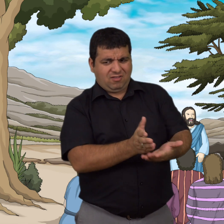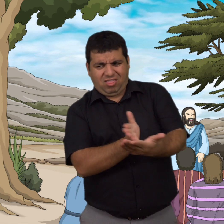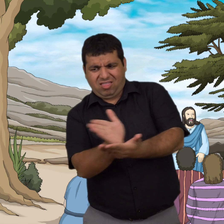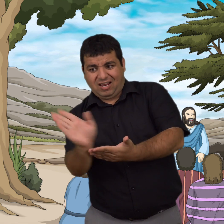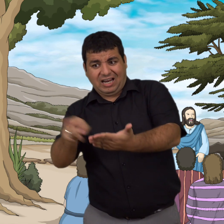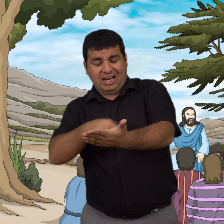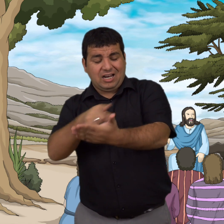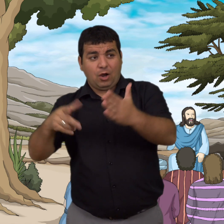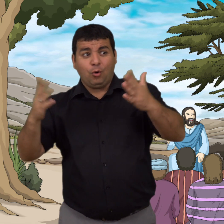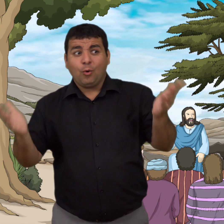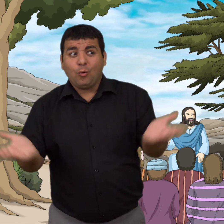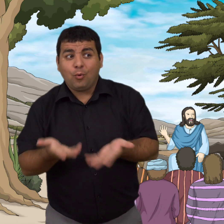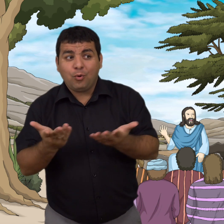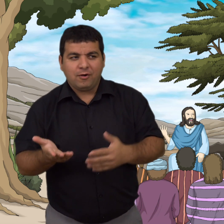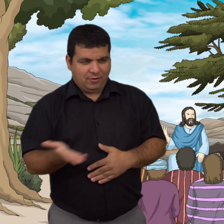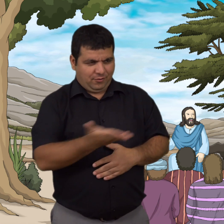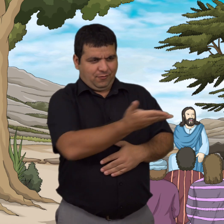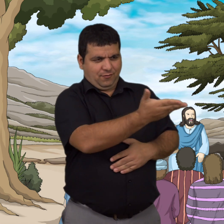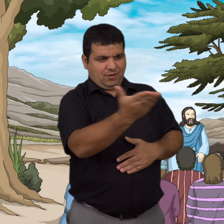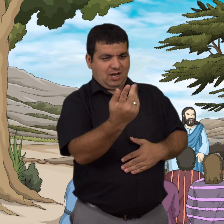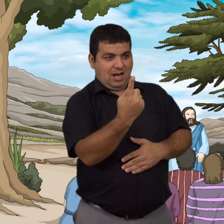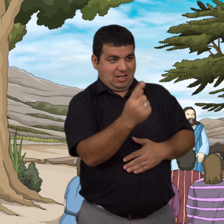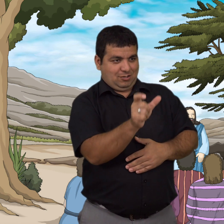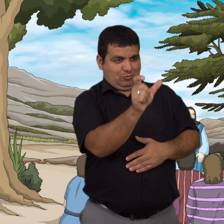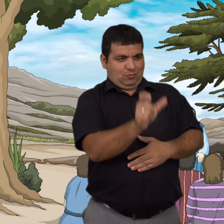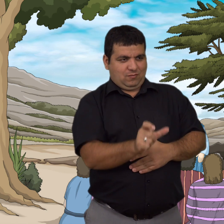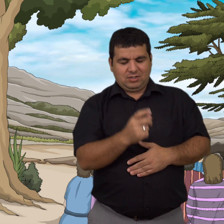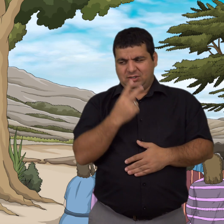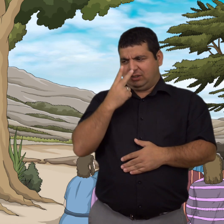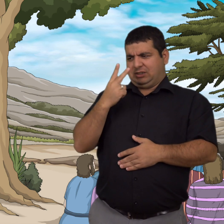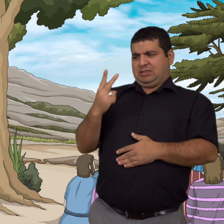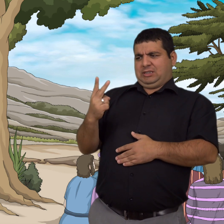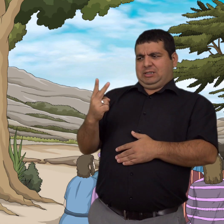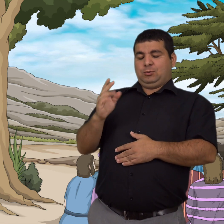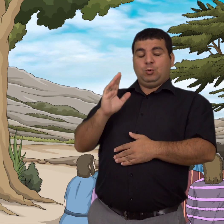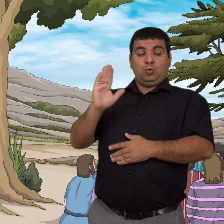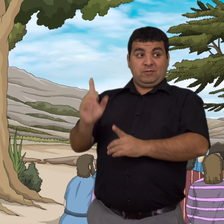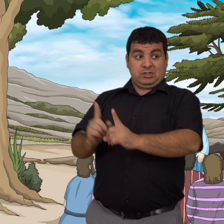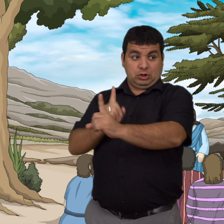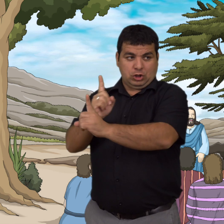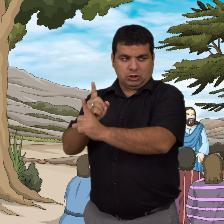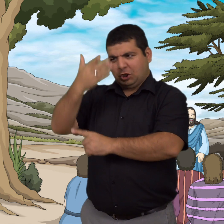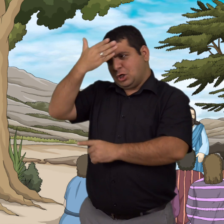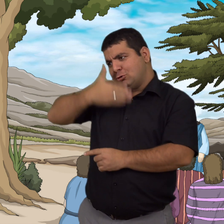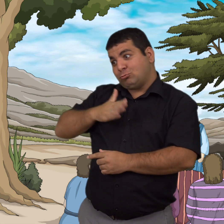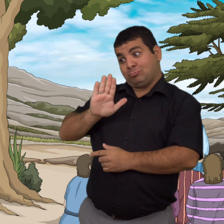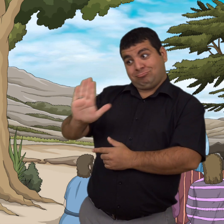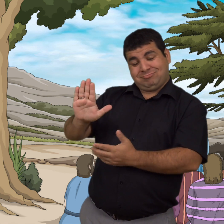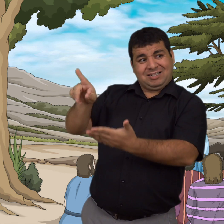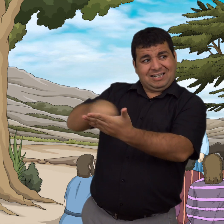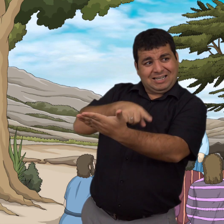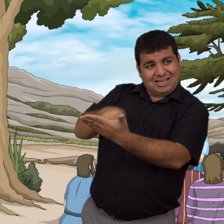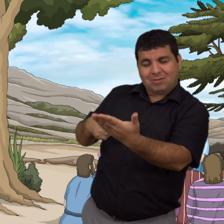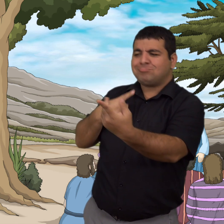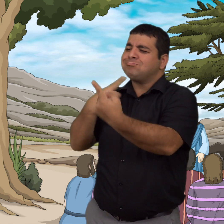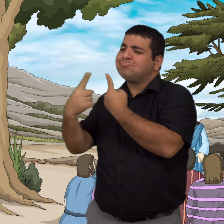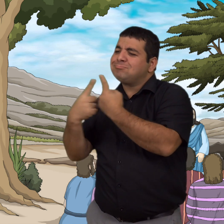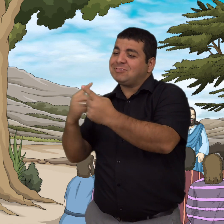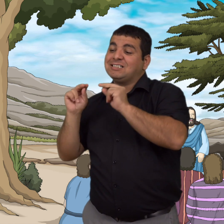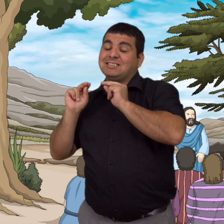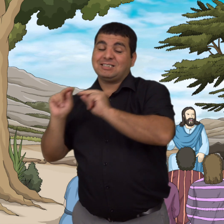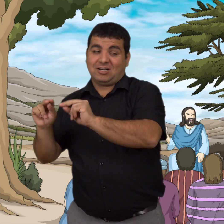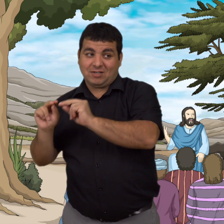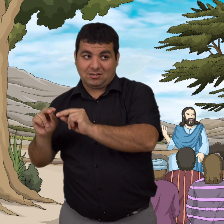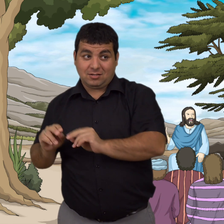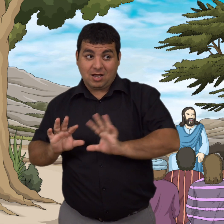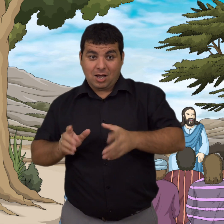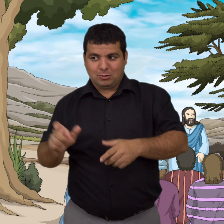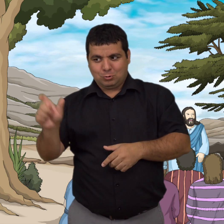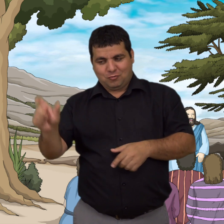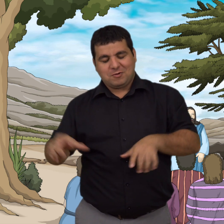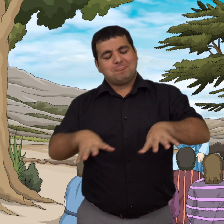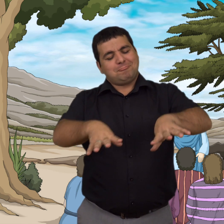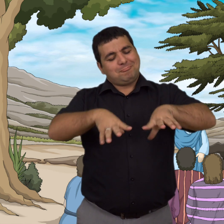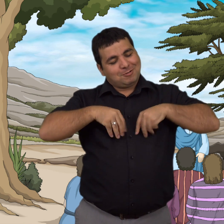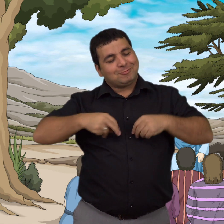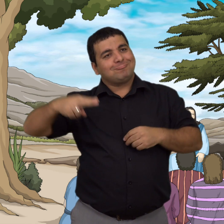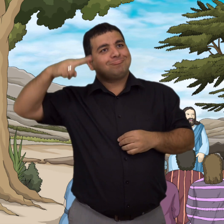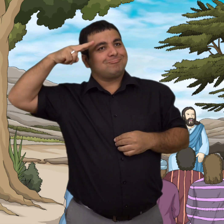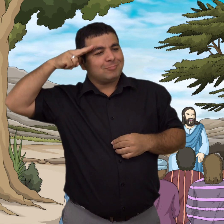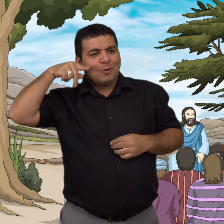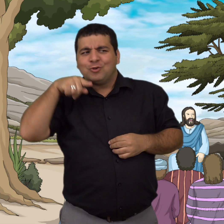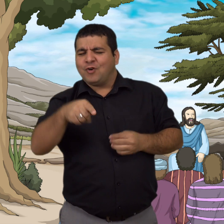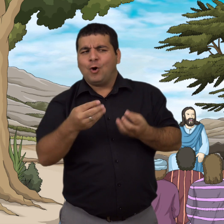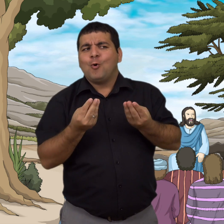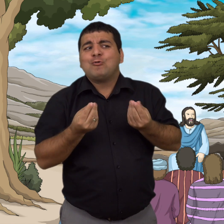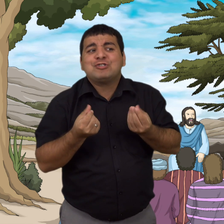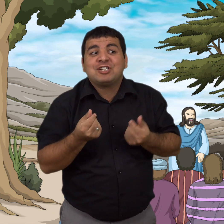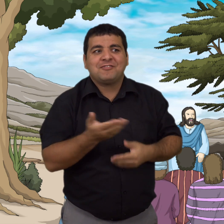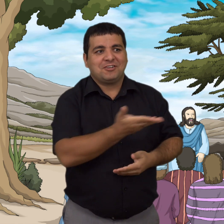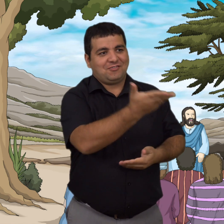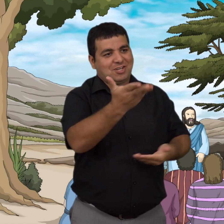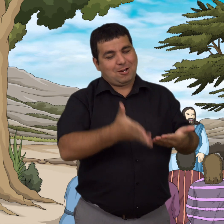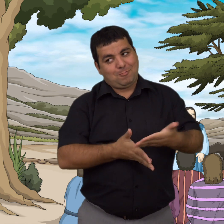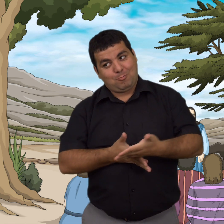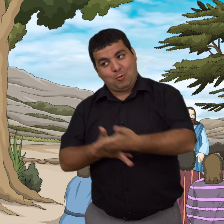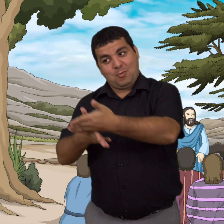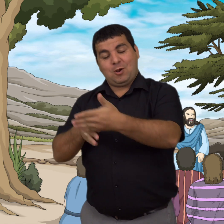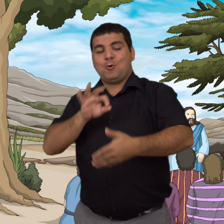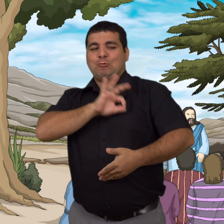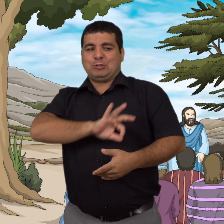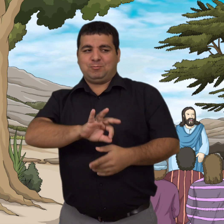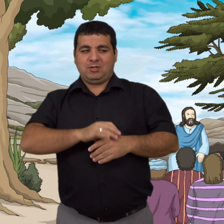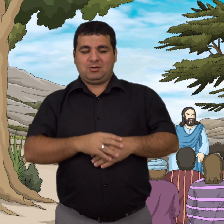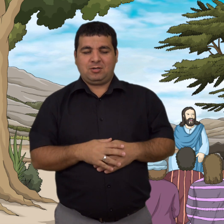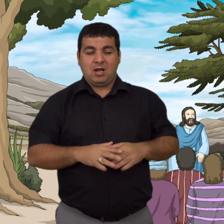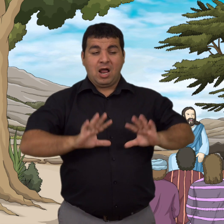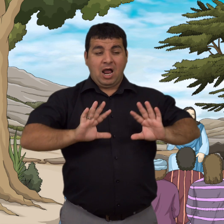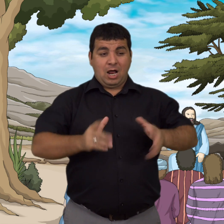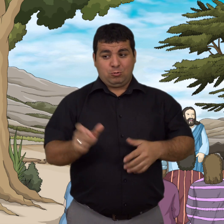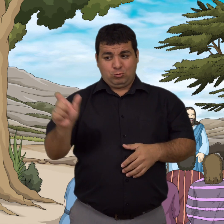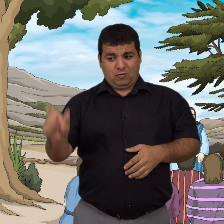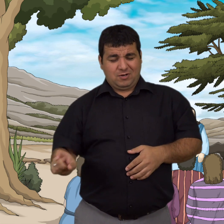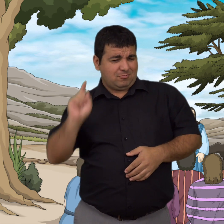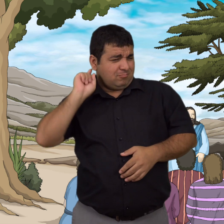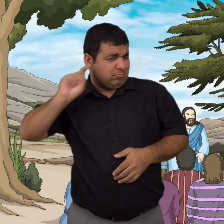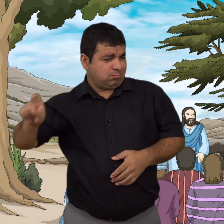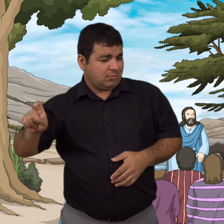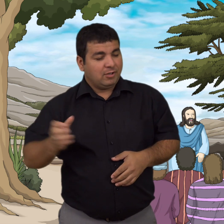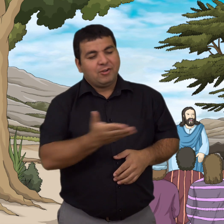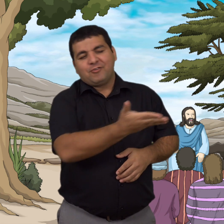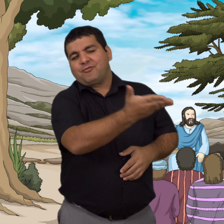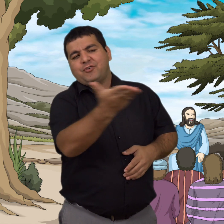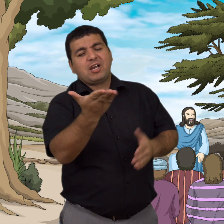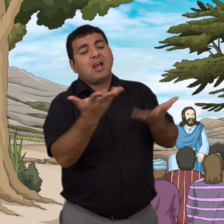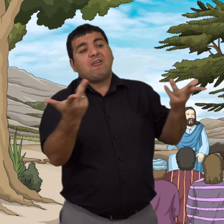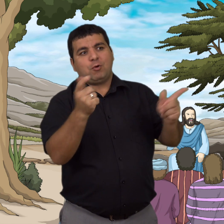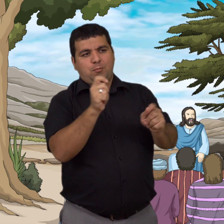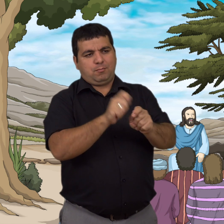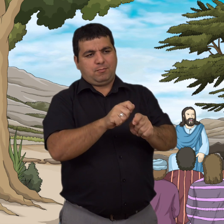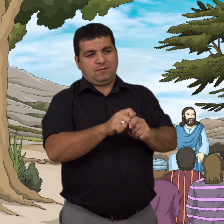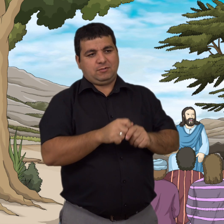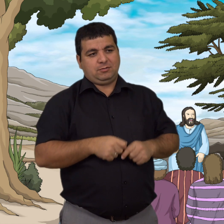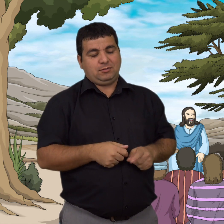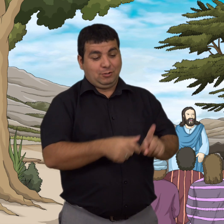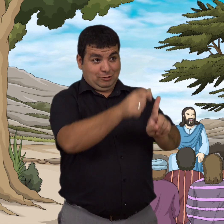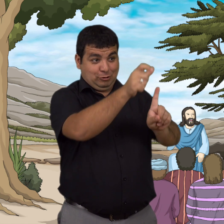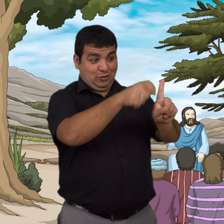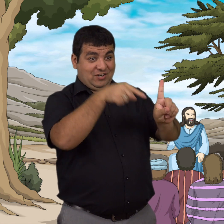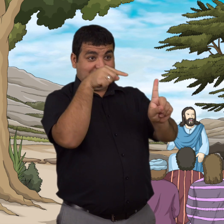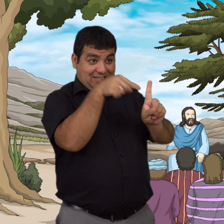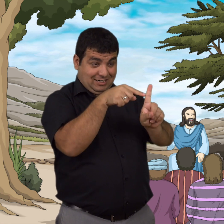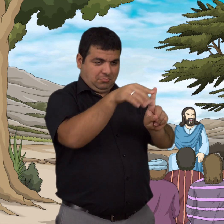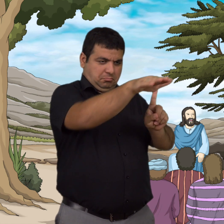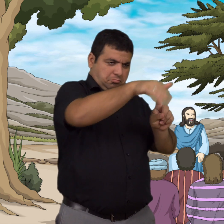If he listens to you, you have won your brother over.